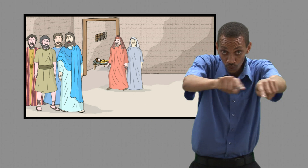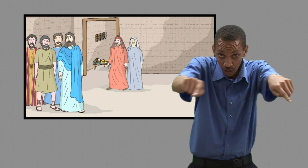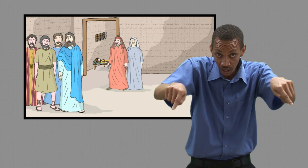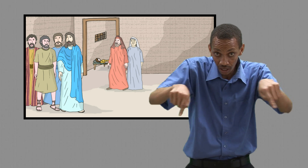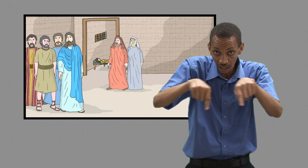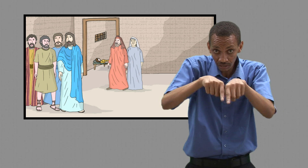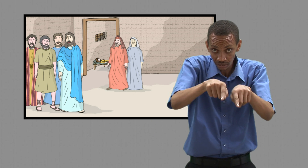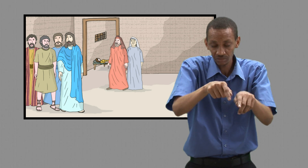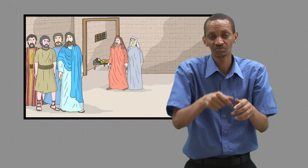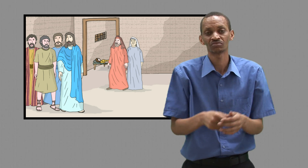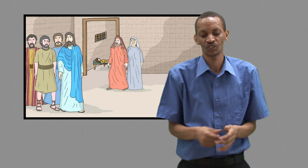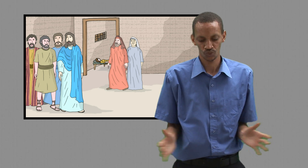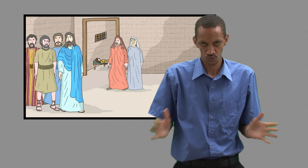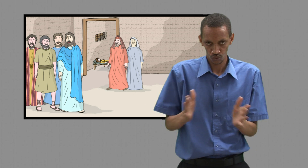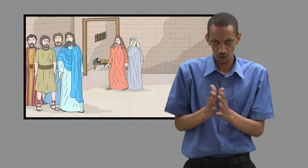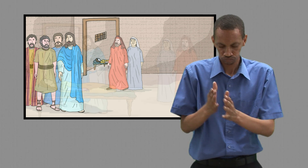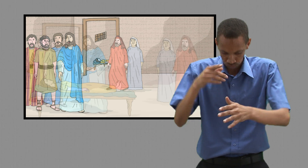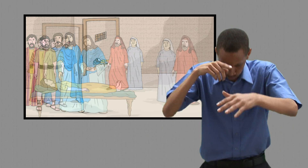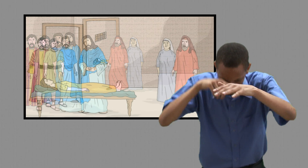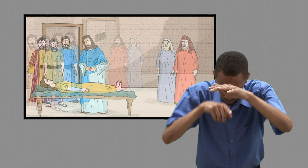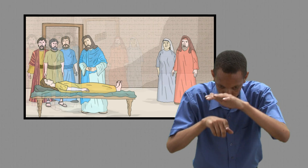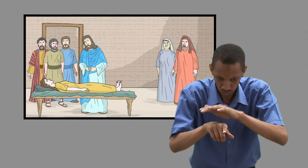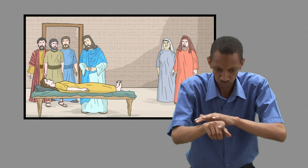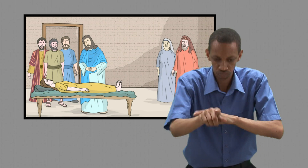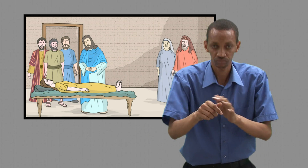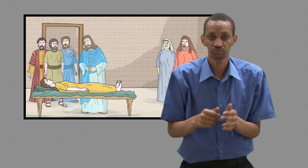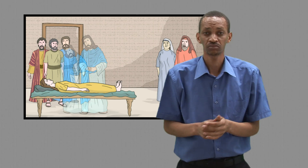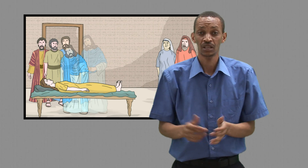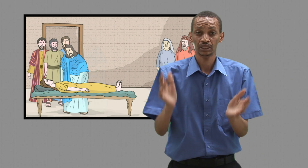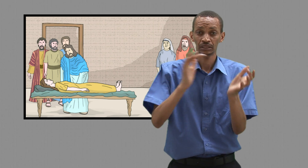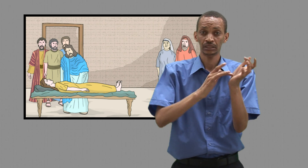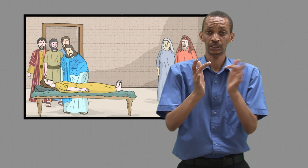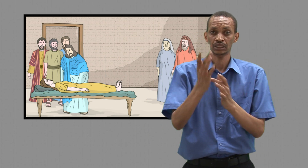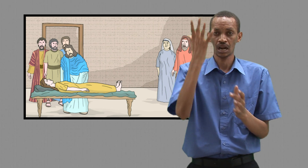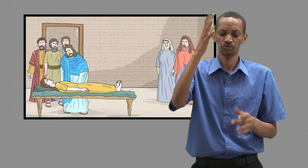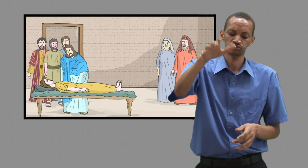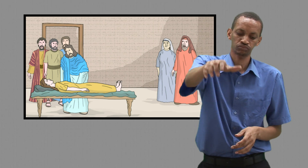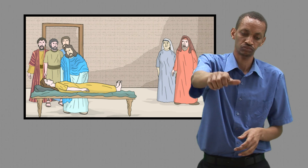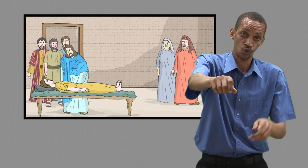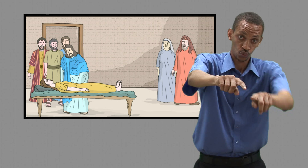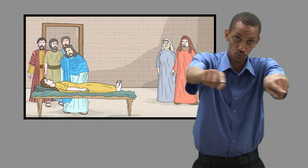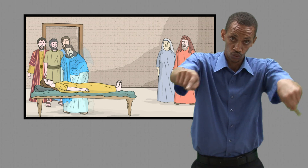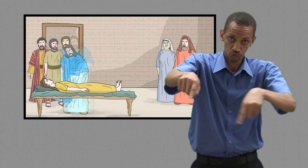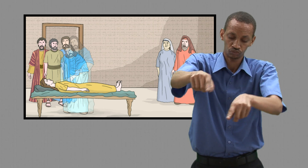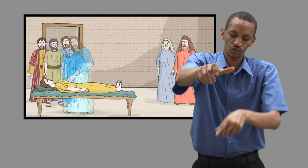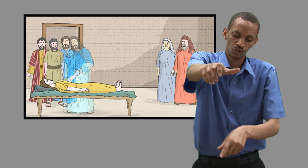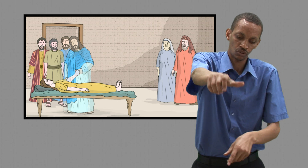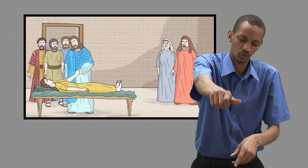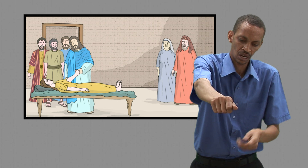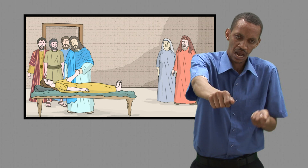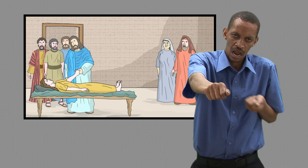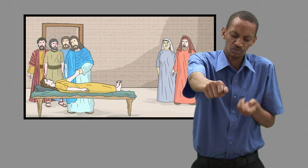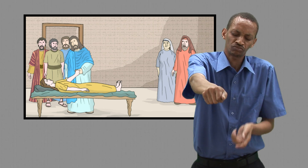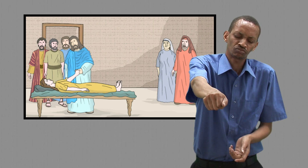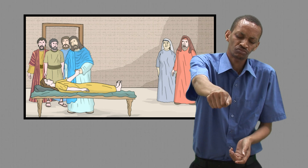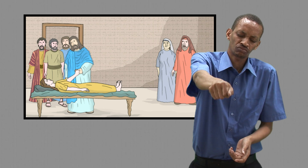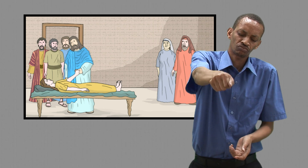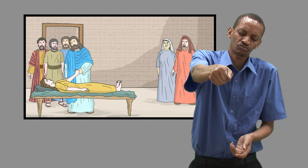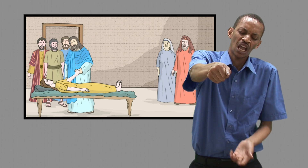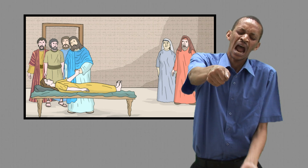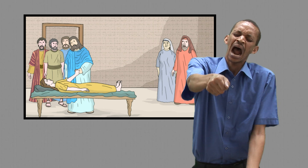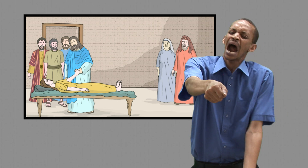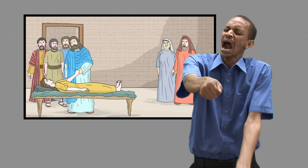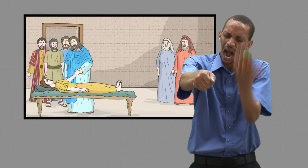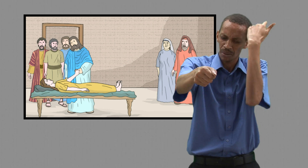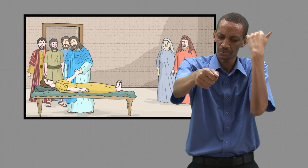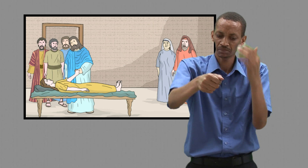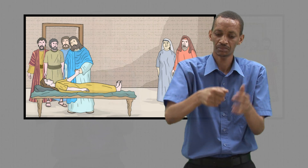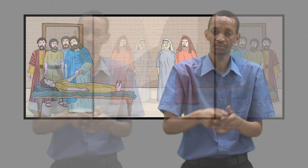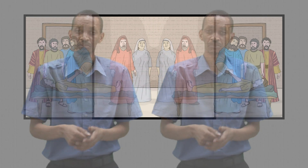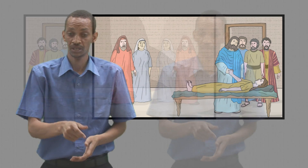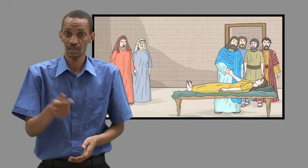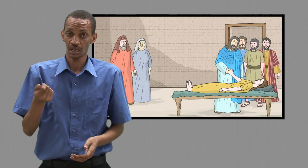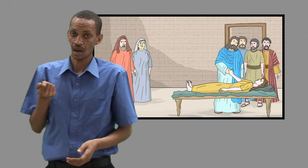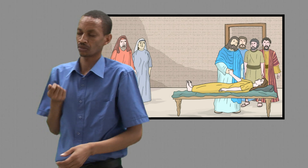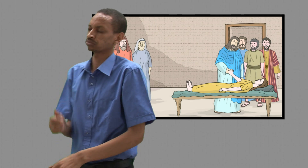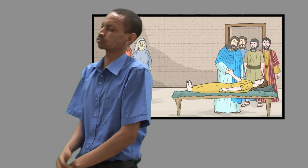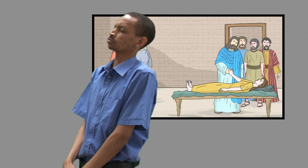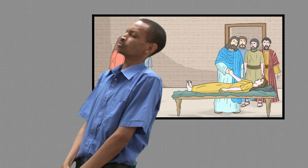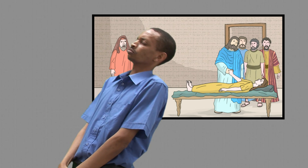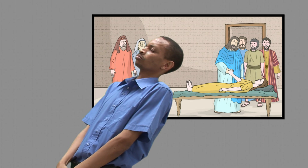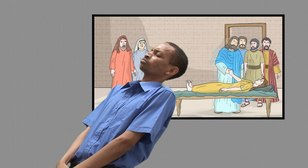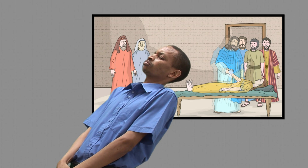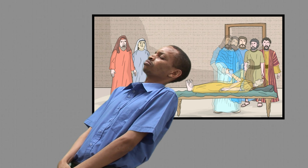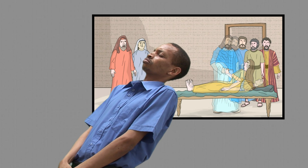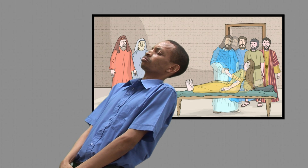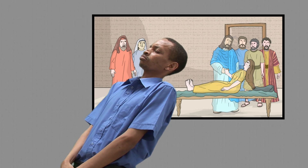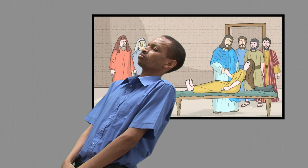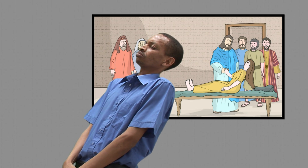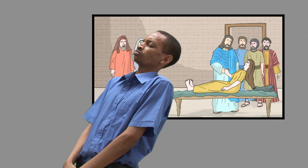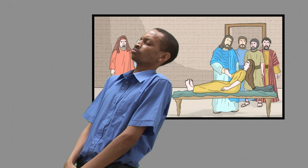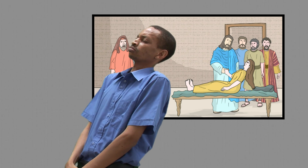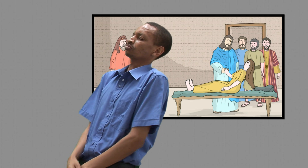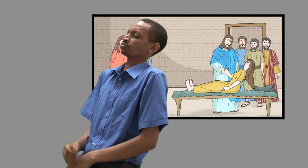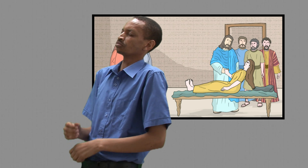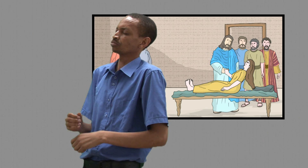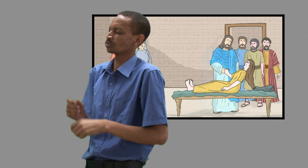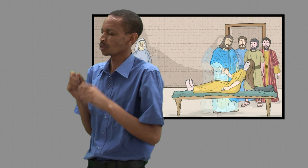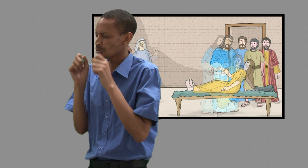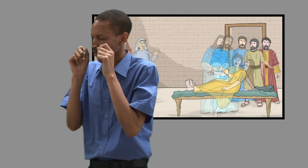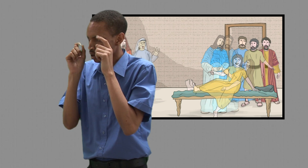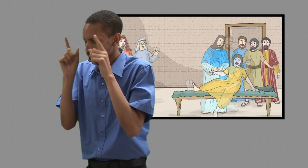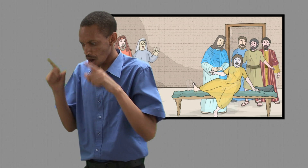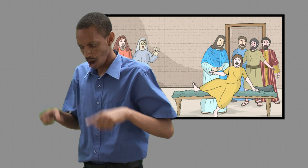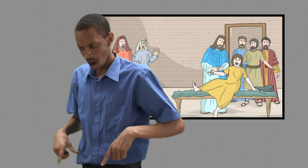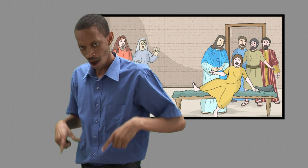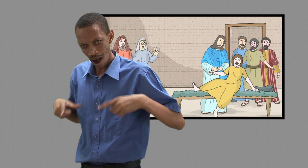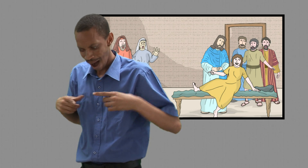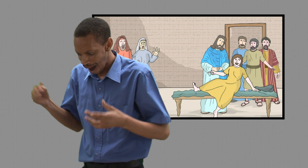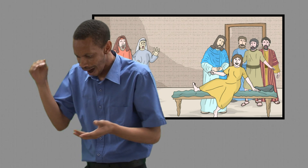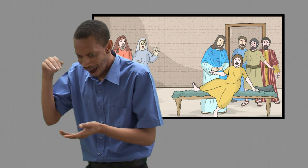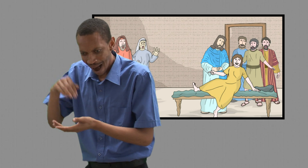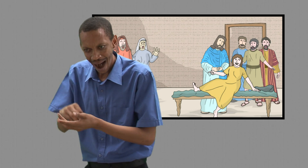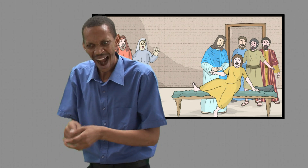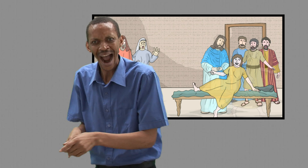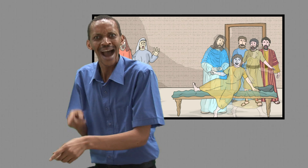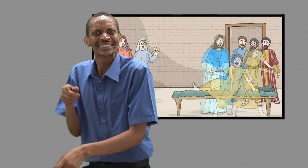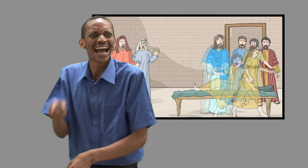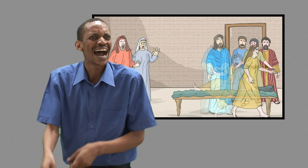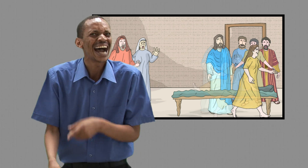Taking her by the hand, Jesus said, “Talitha koum!” which means, “Little girl, I say to you, get up!”